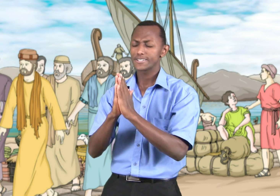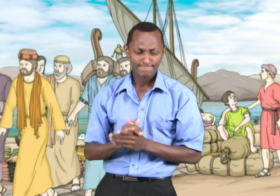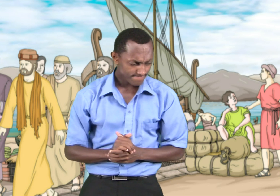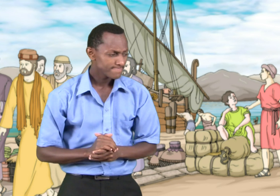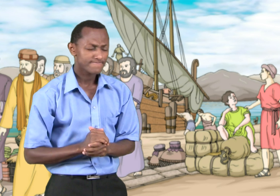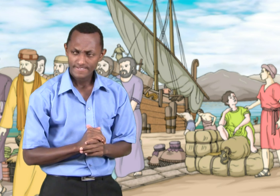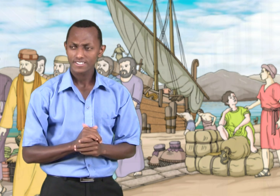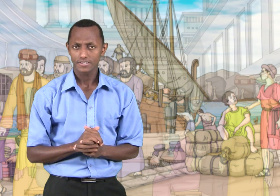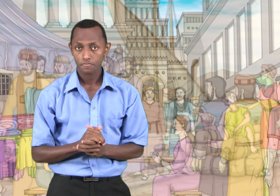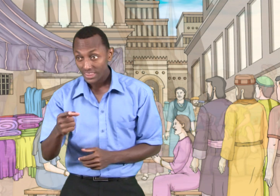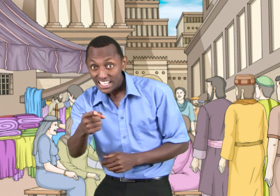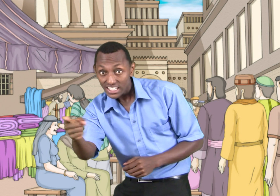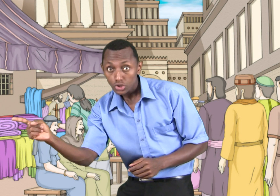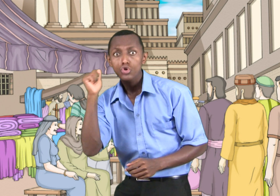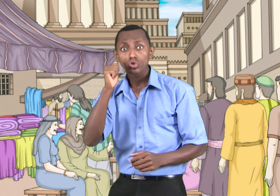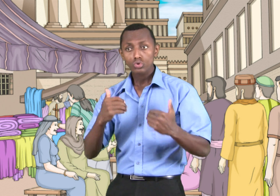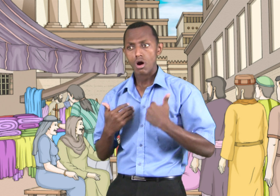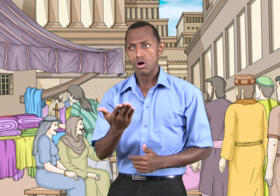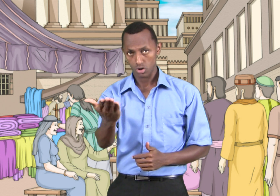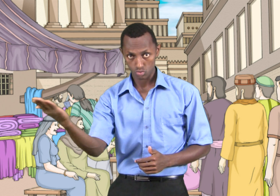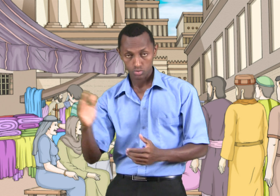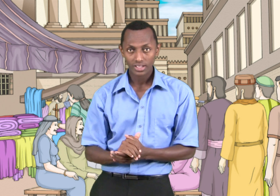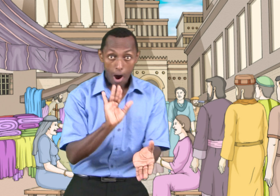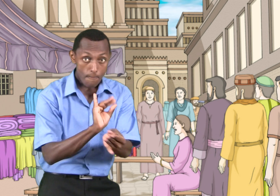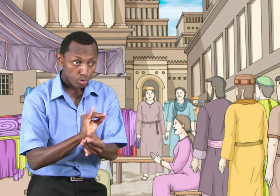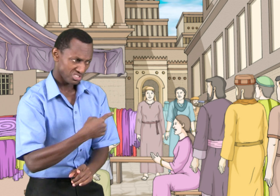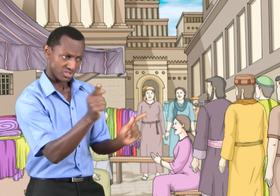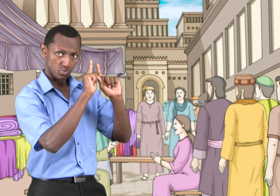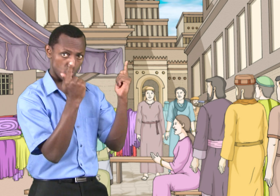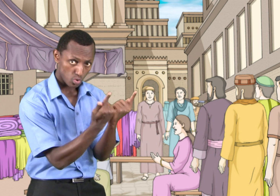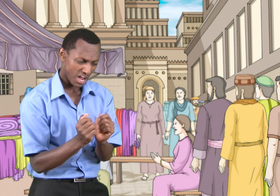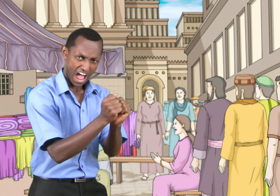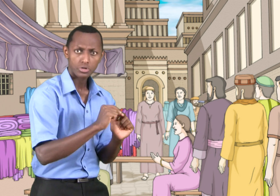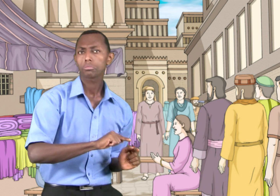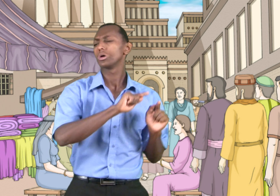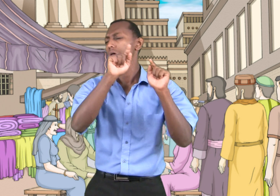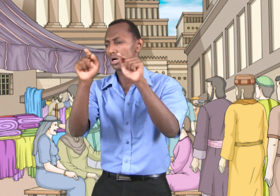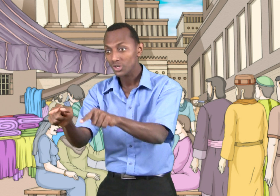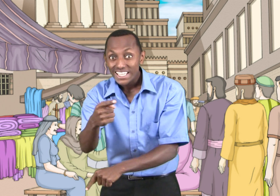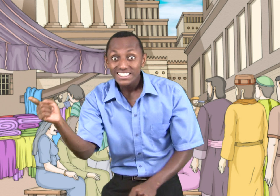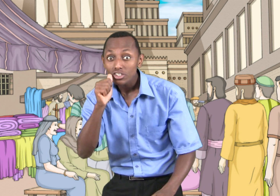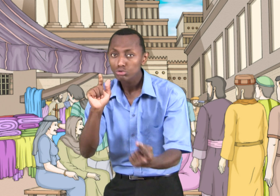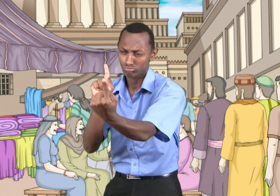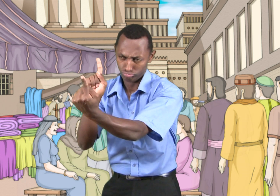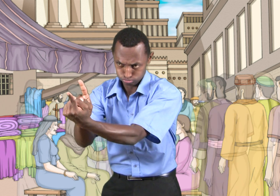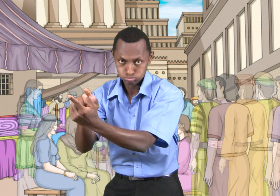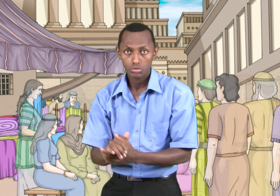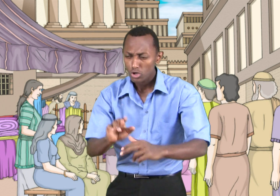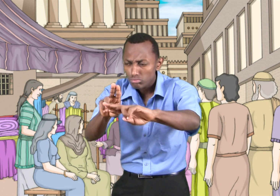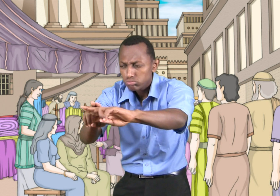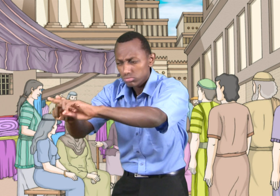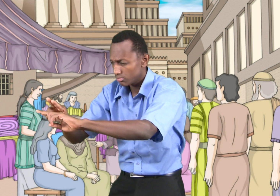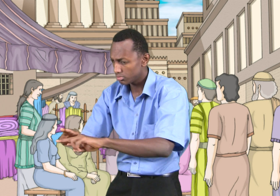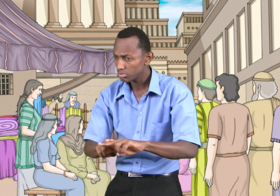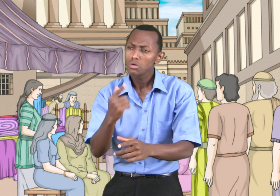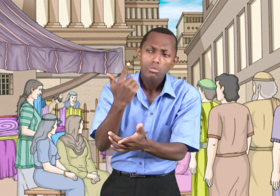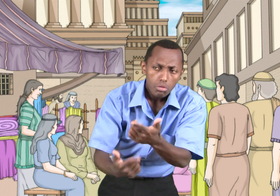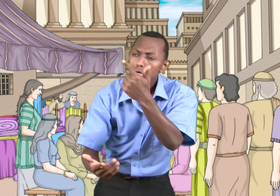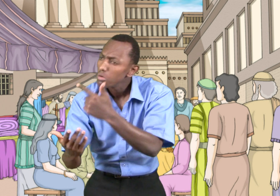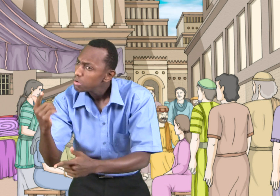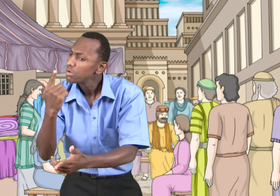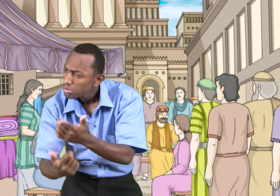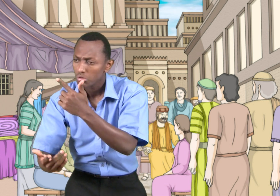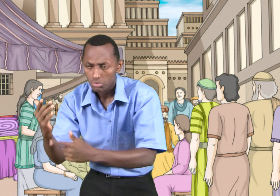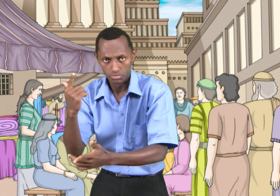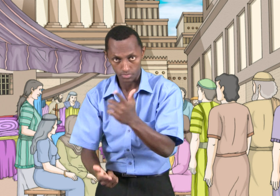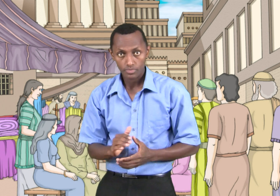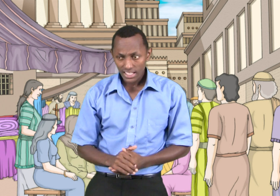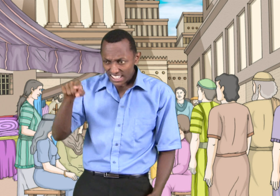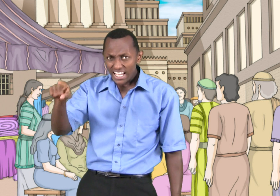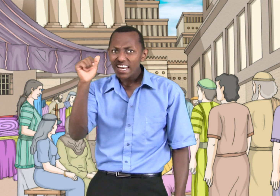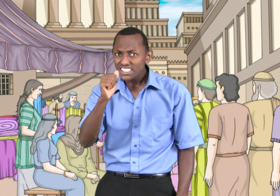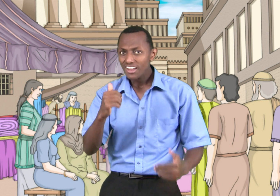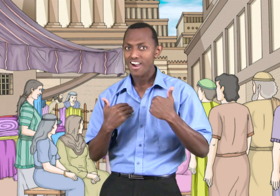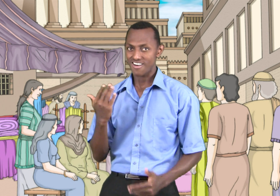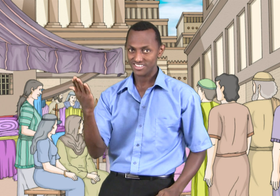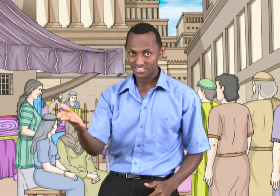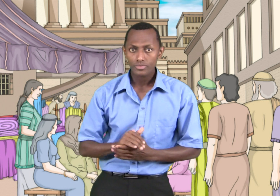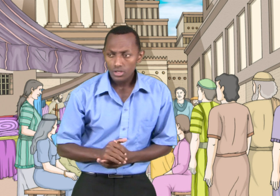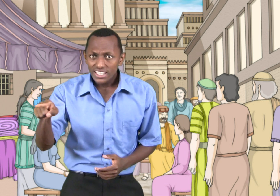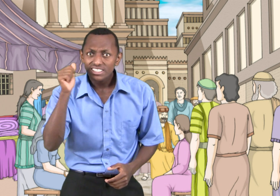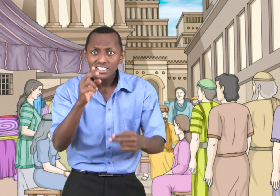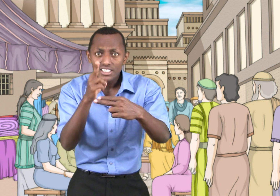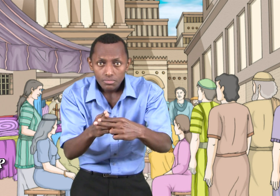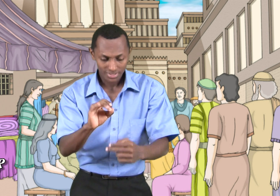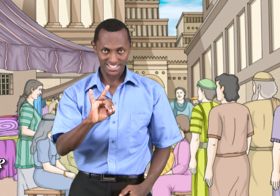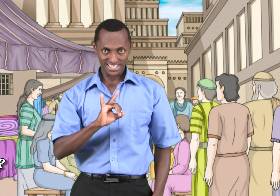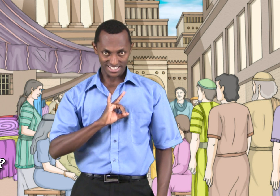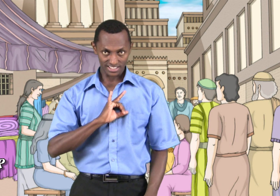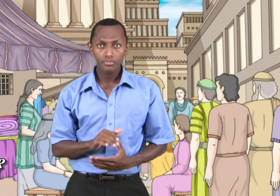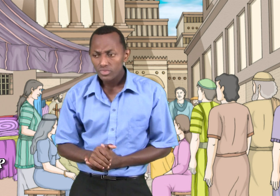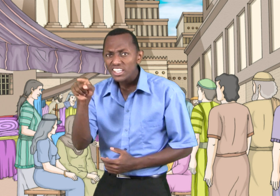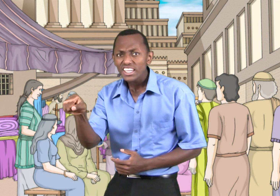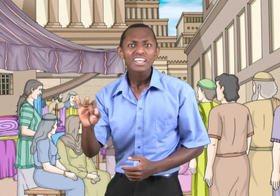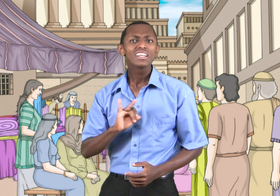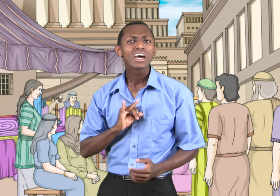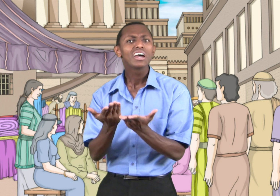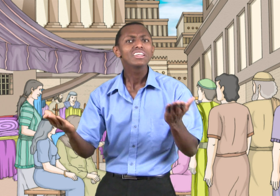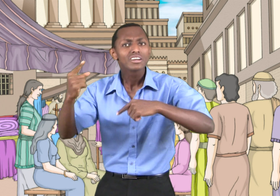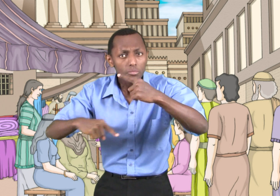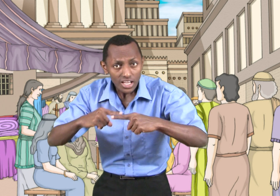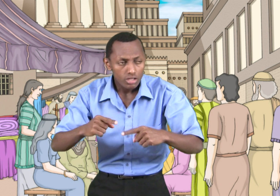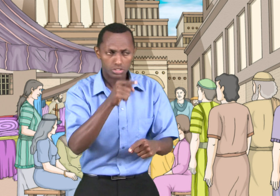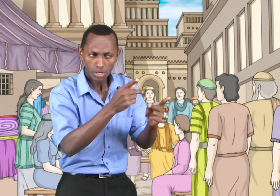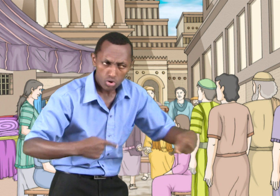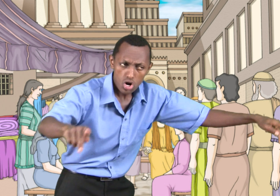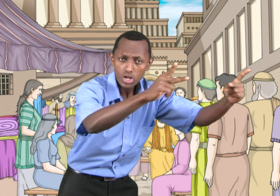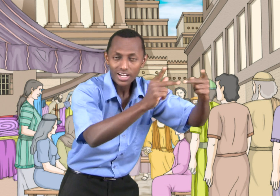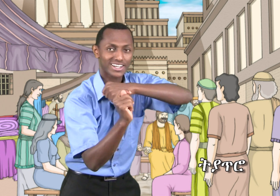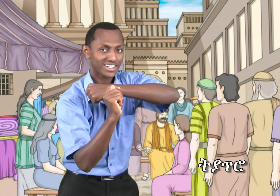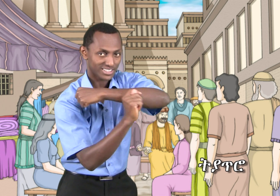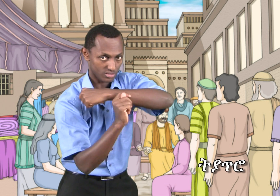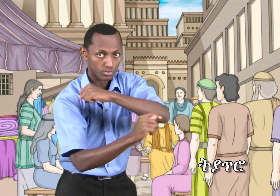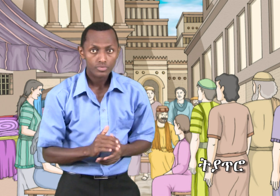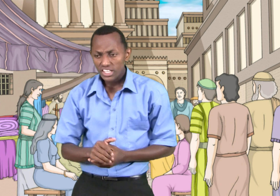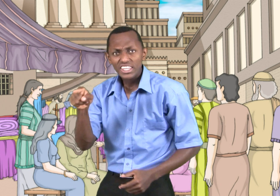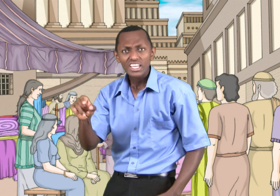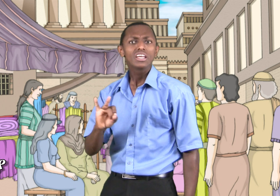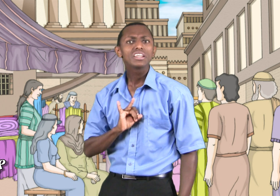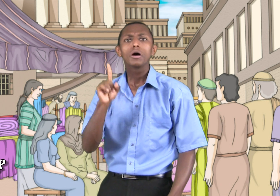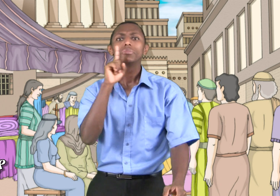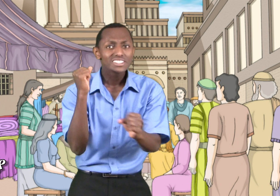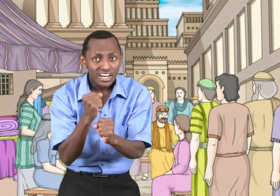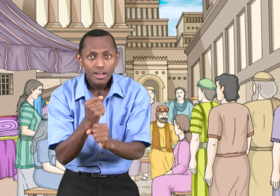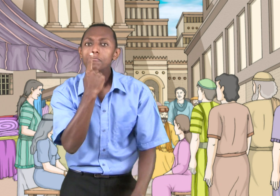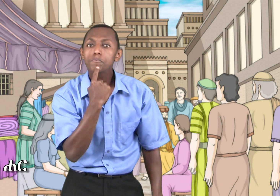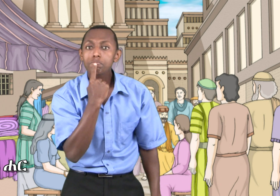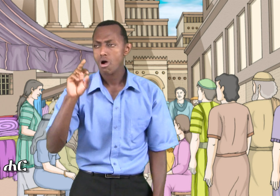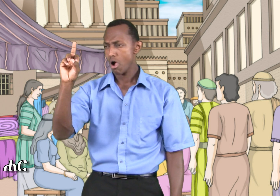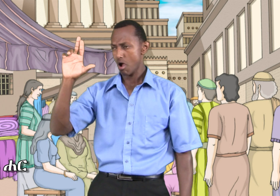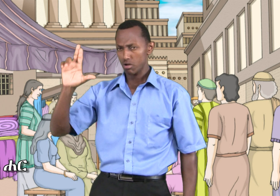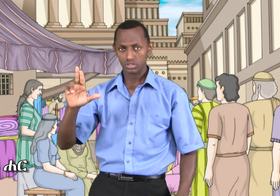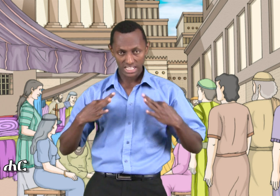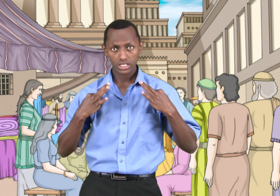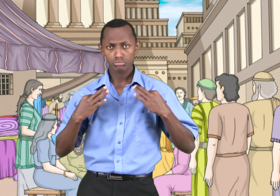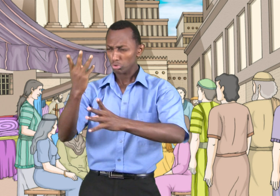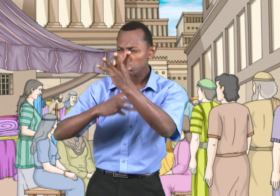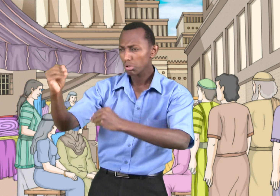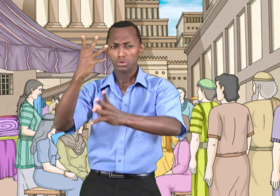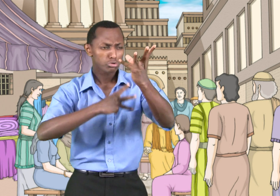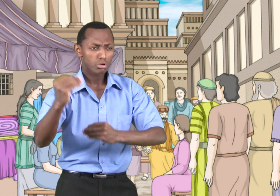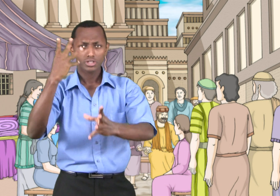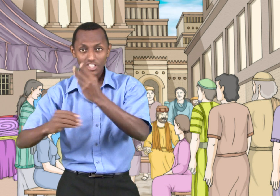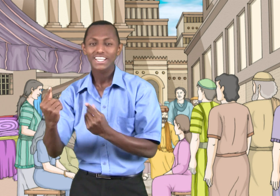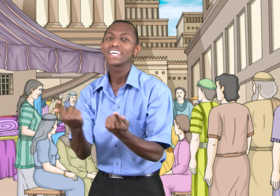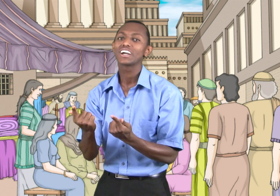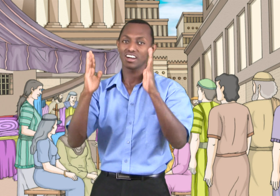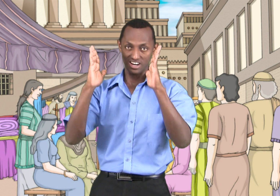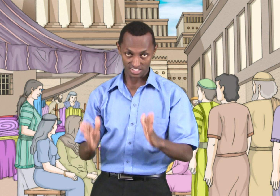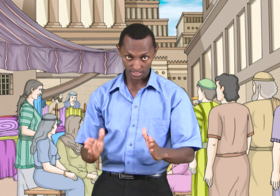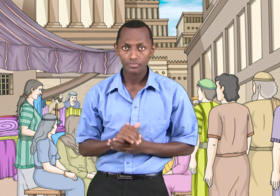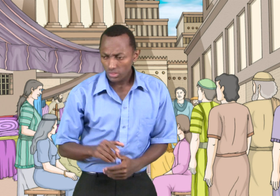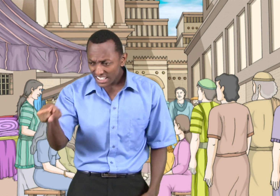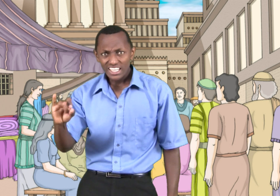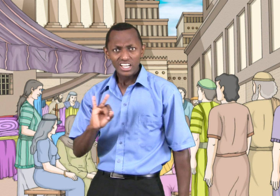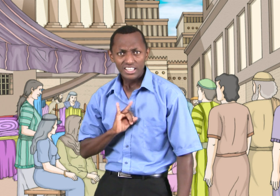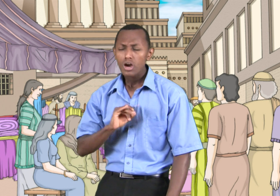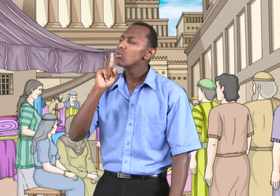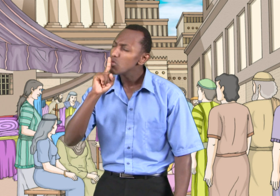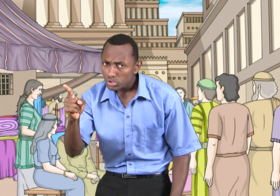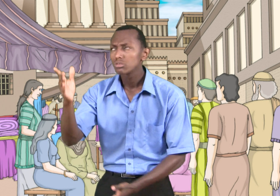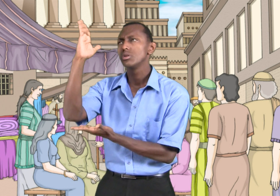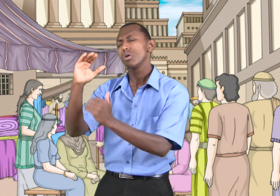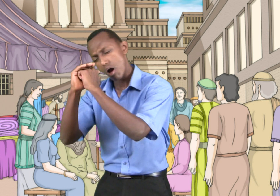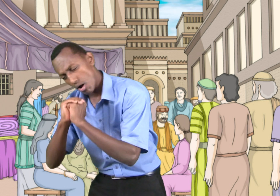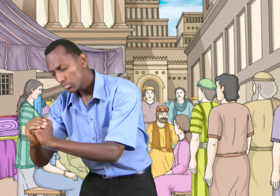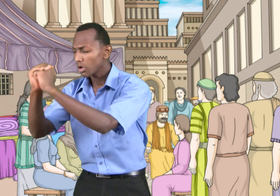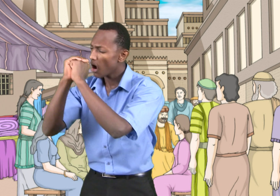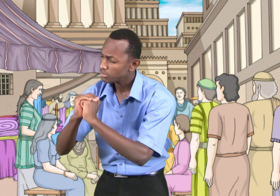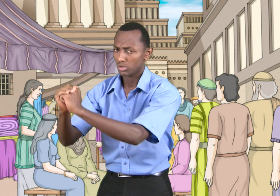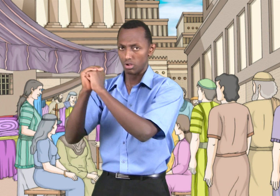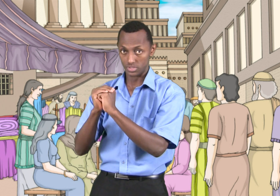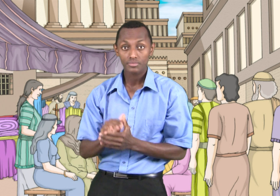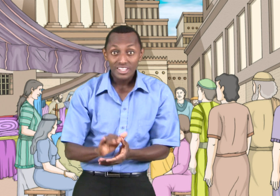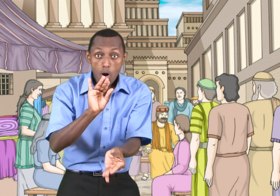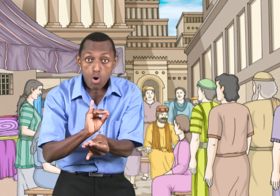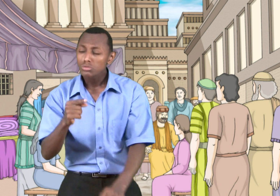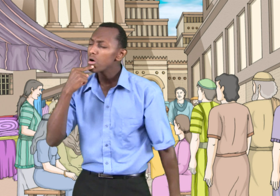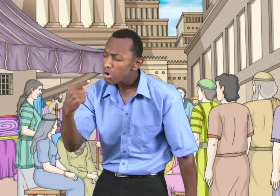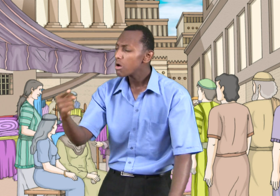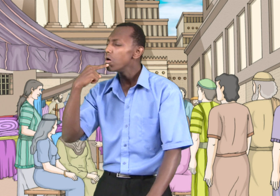Among those listening was a woman named Lydia, a dealer in purple cloth from the city of Thyatira, who was a worshiper of God.